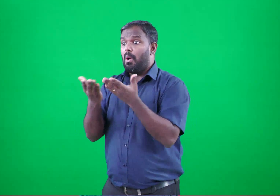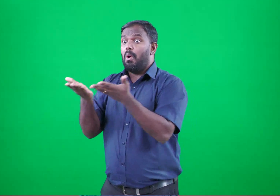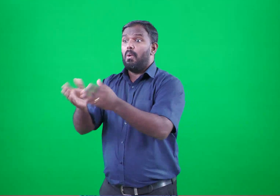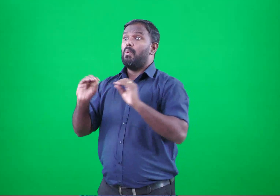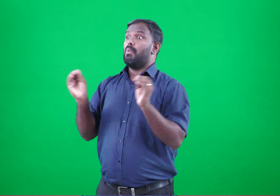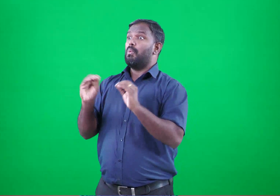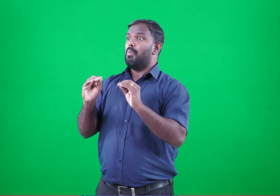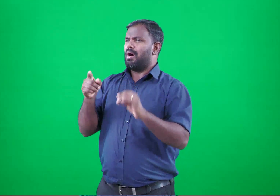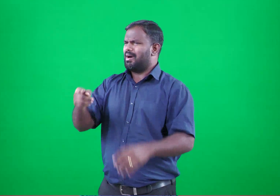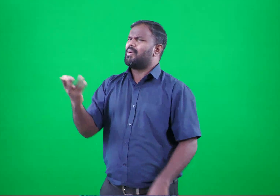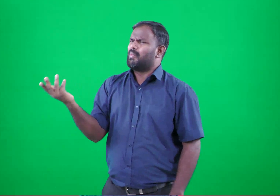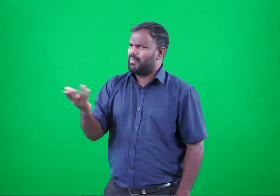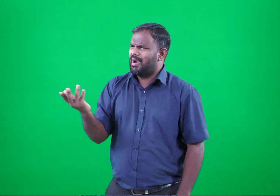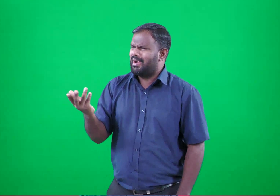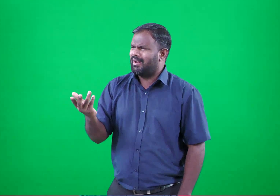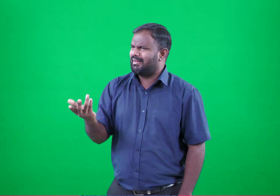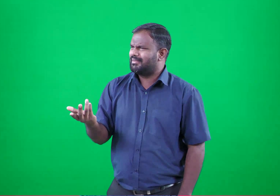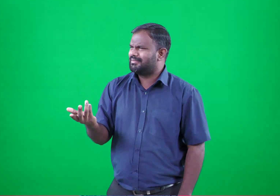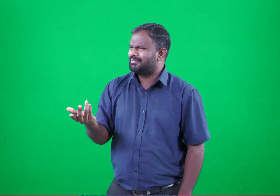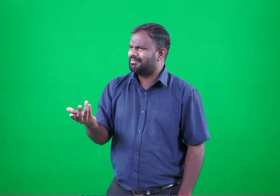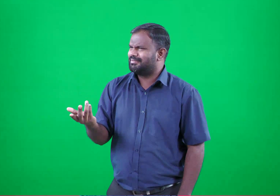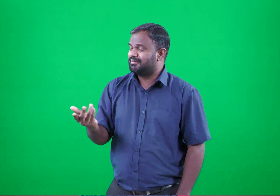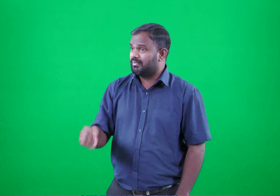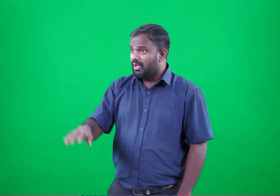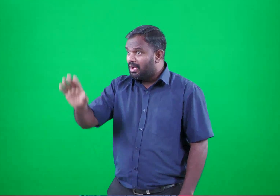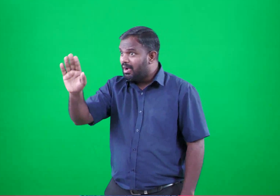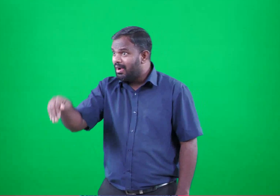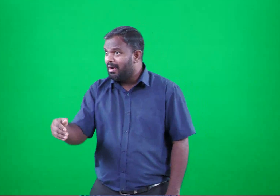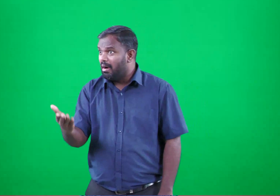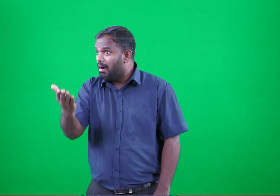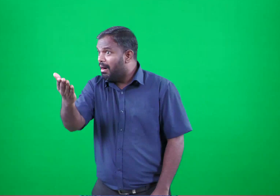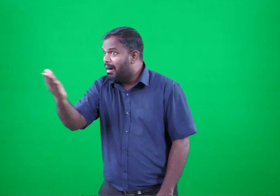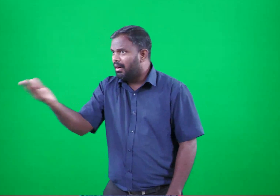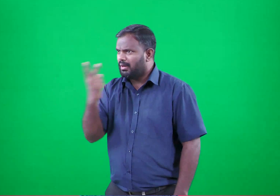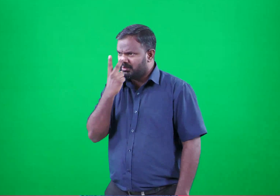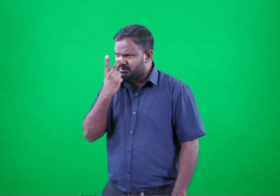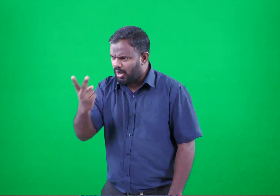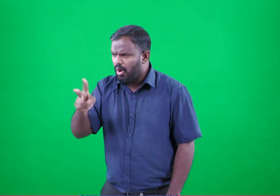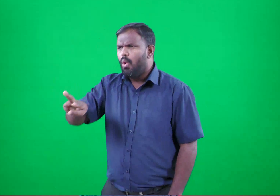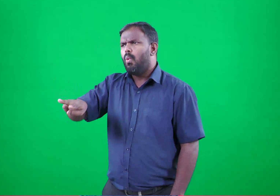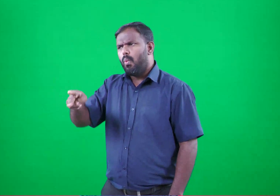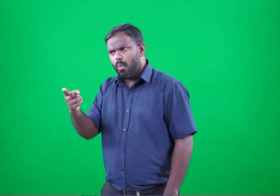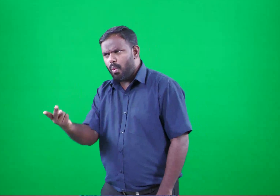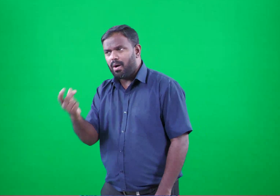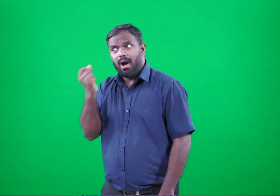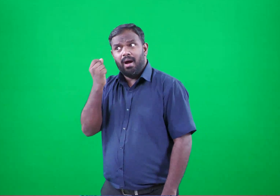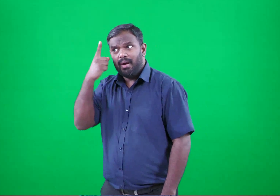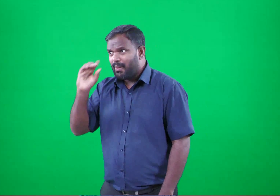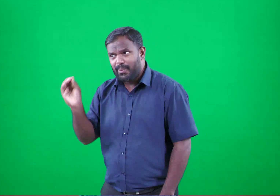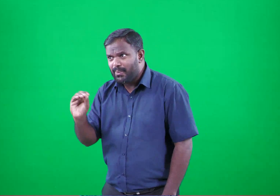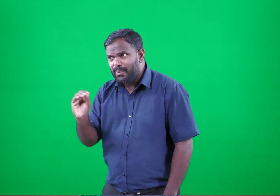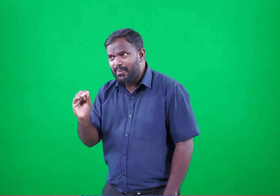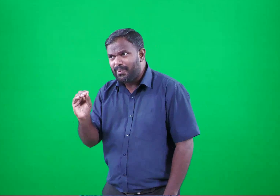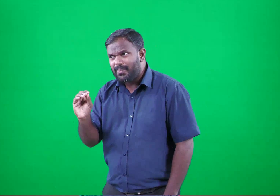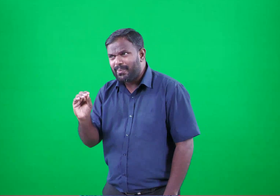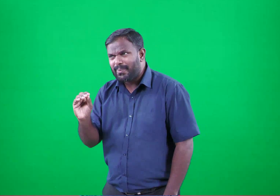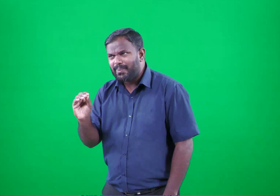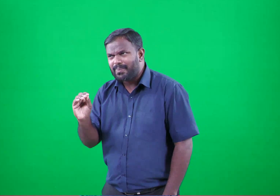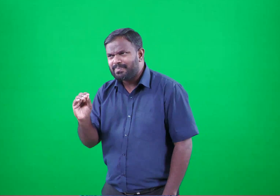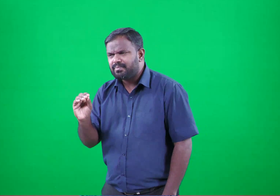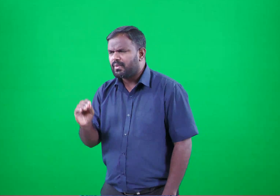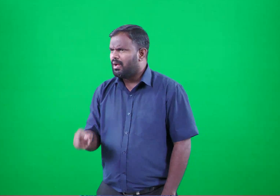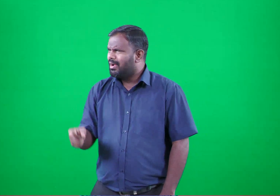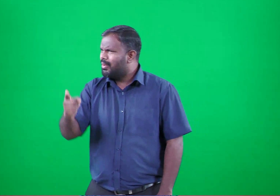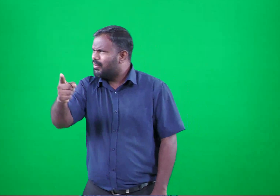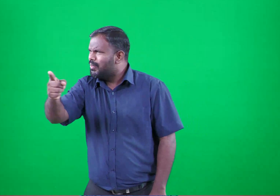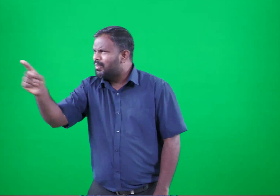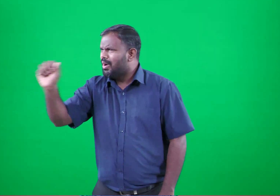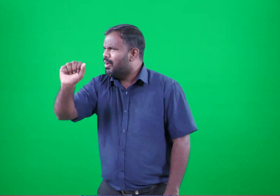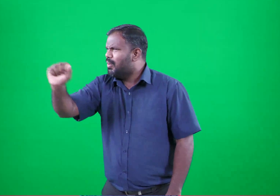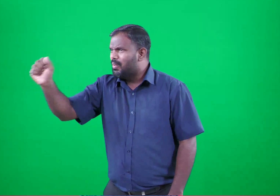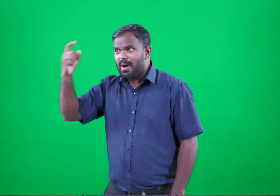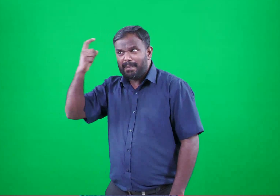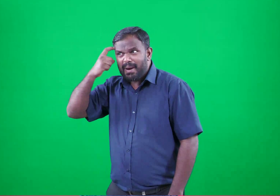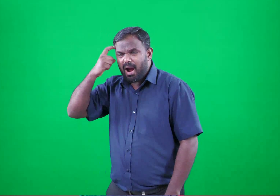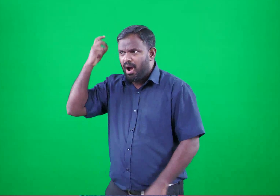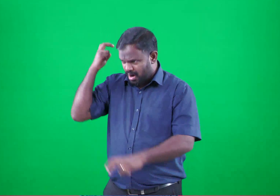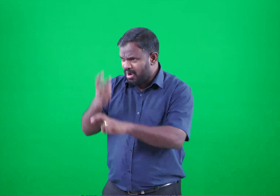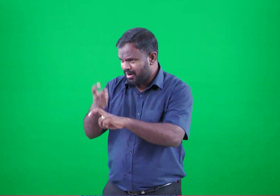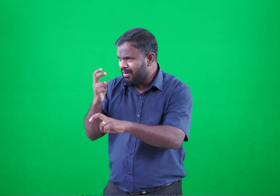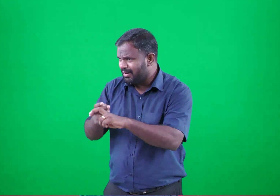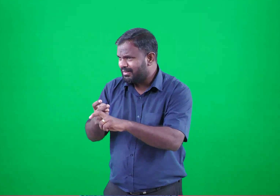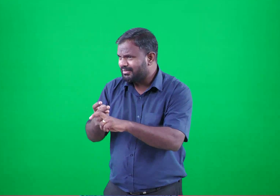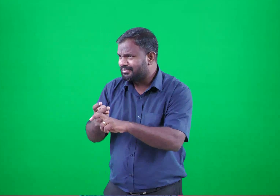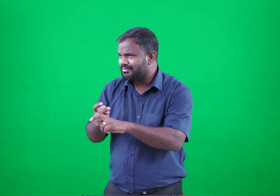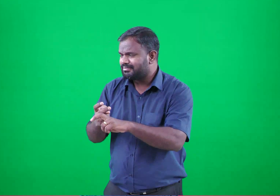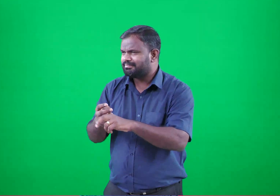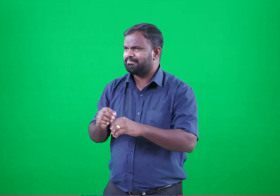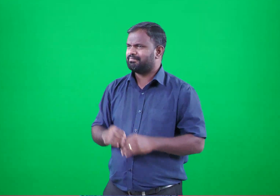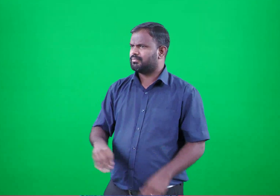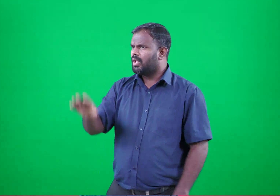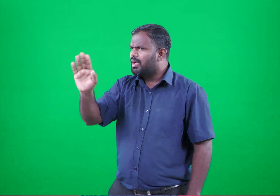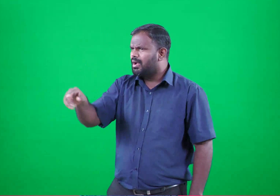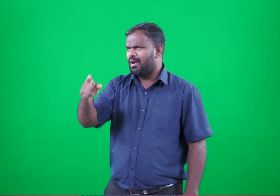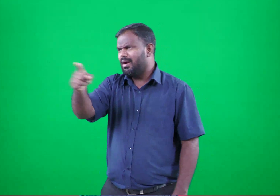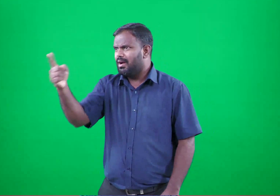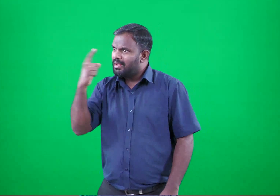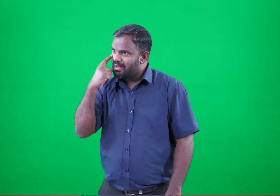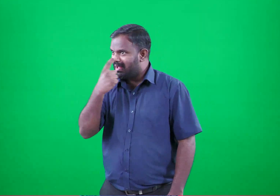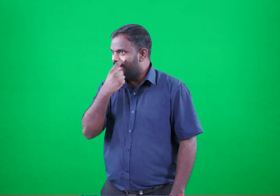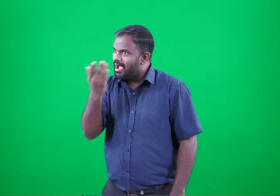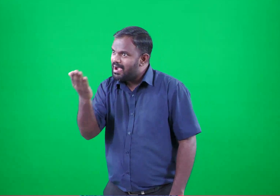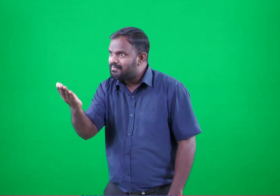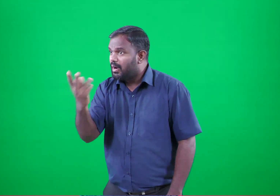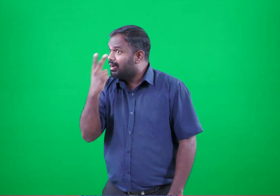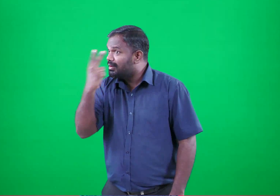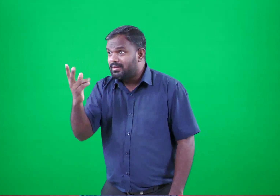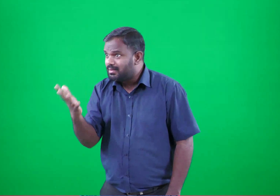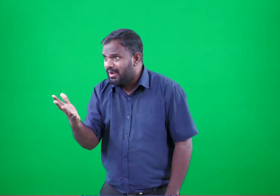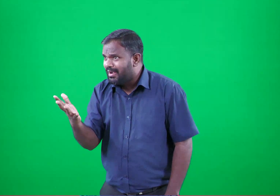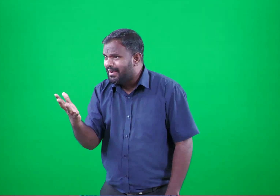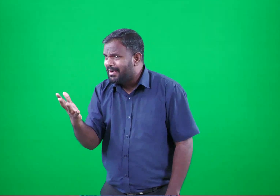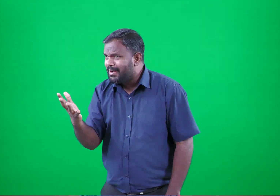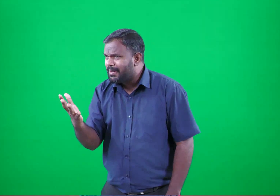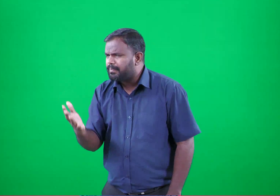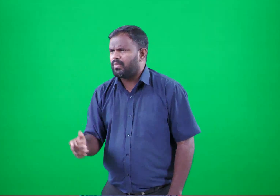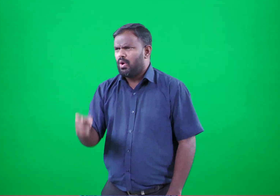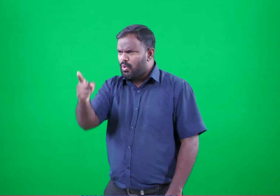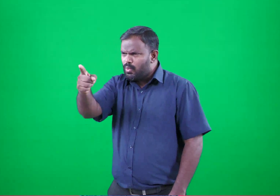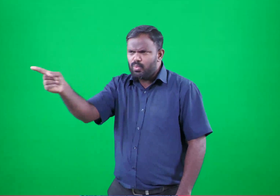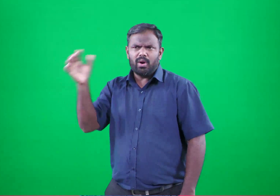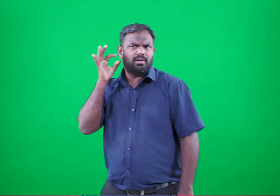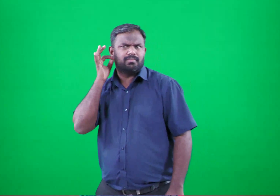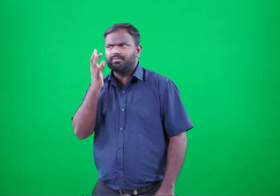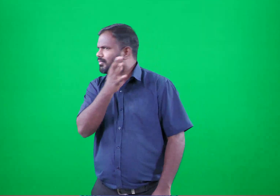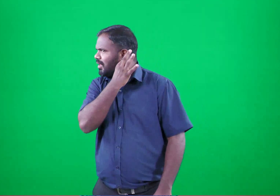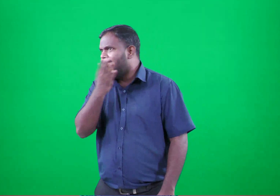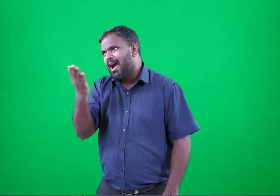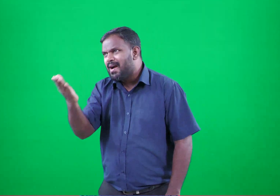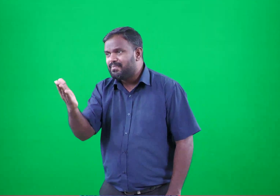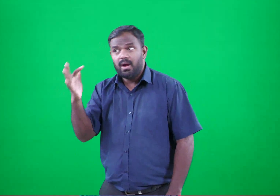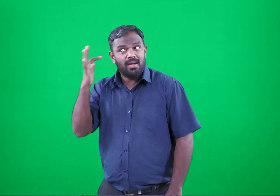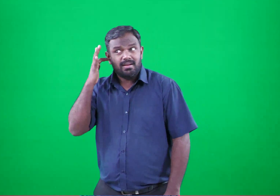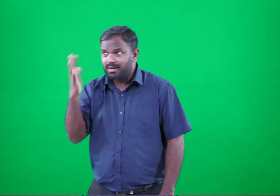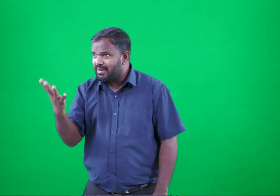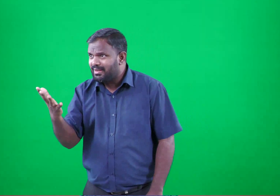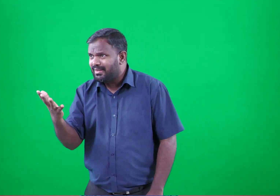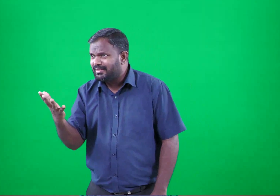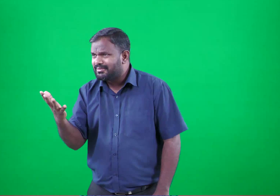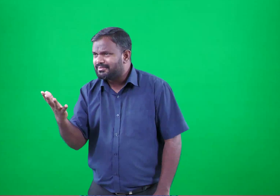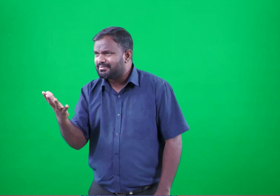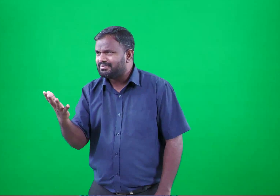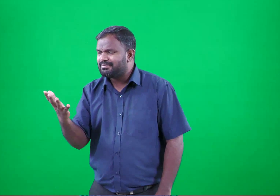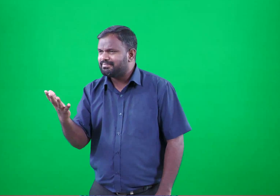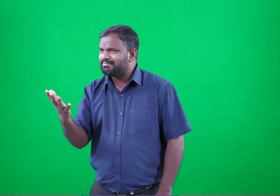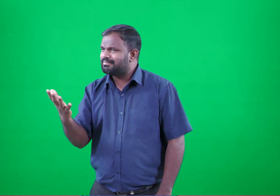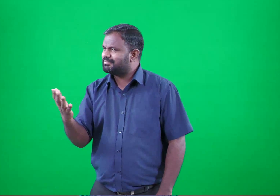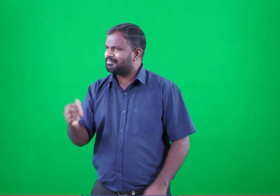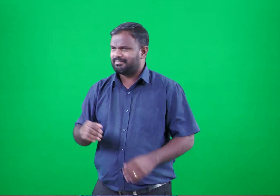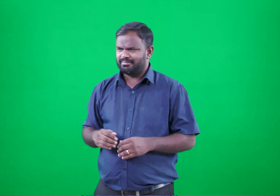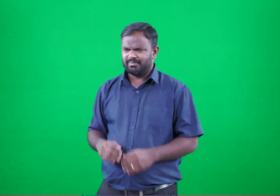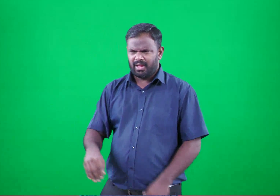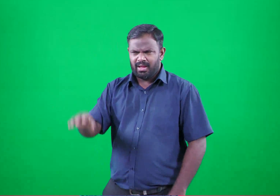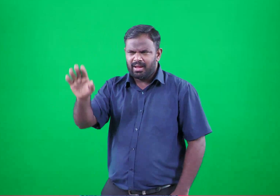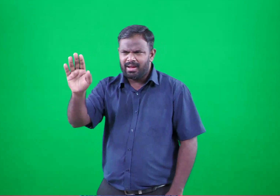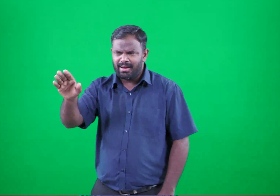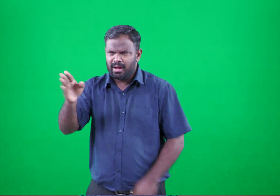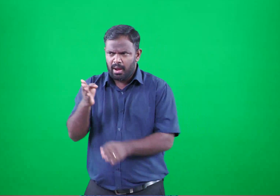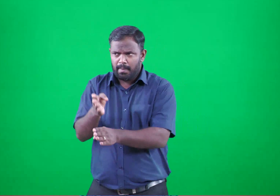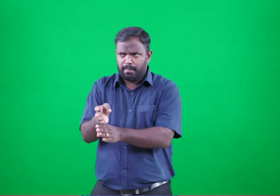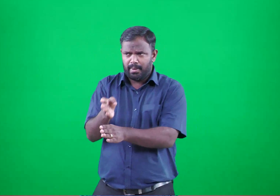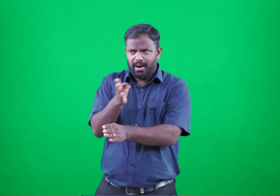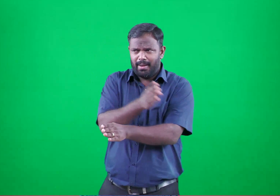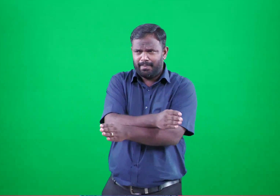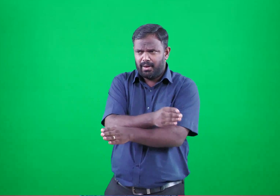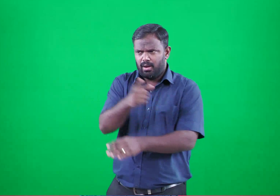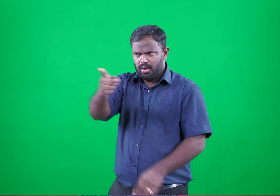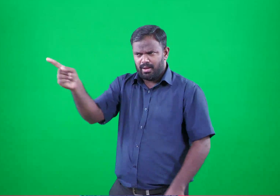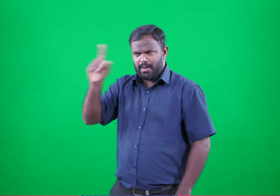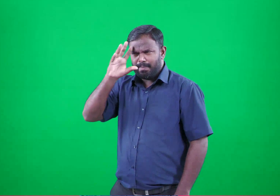Do you still not see or understand? Do you have such hard hearts?